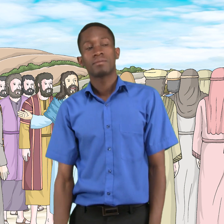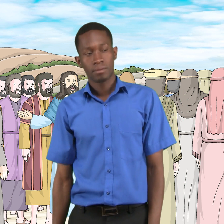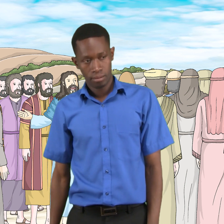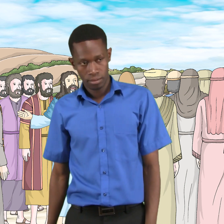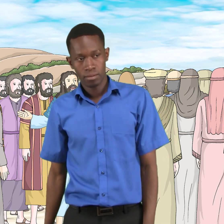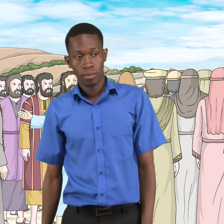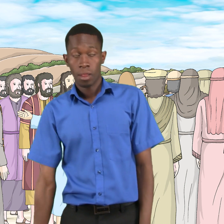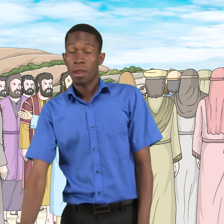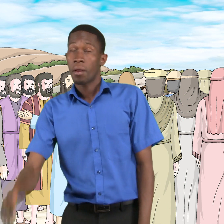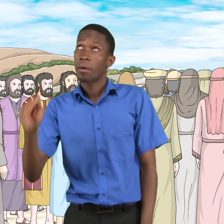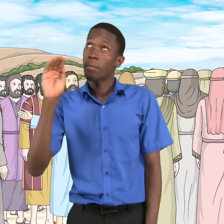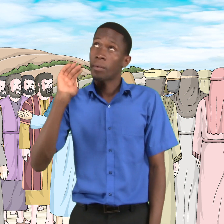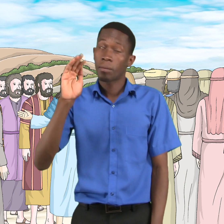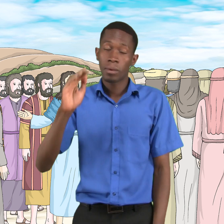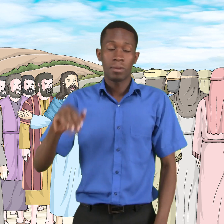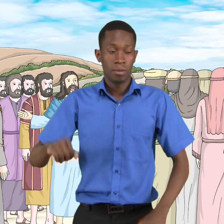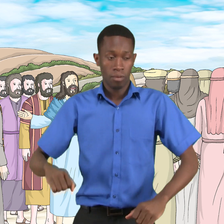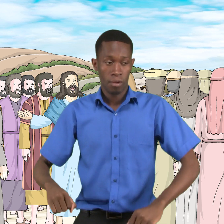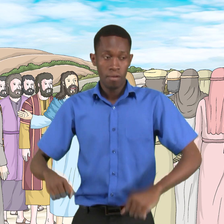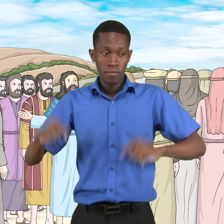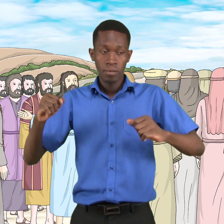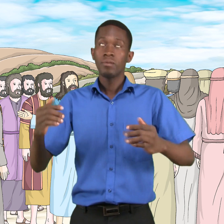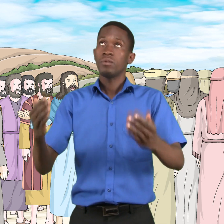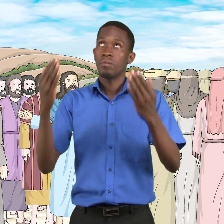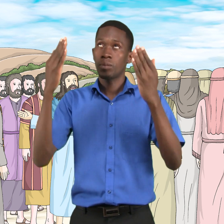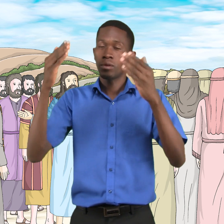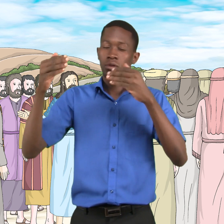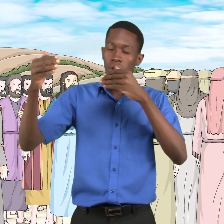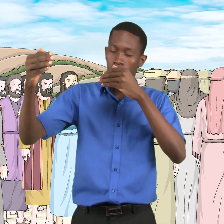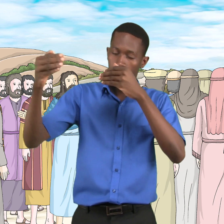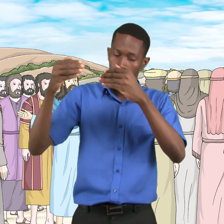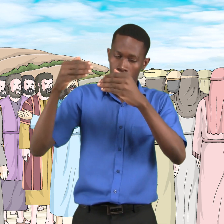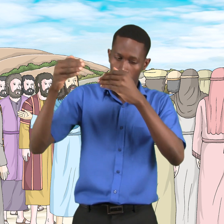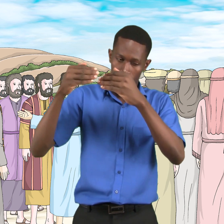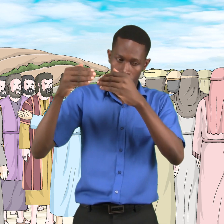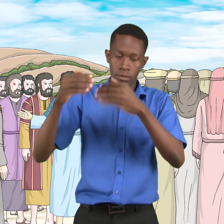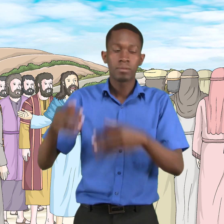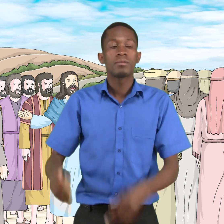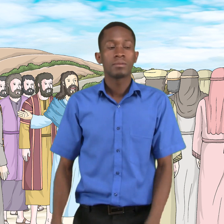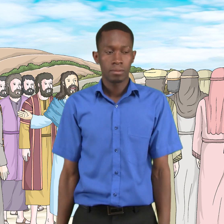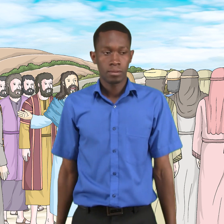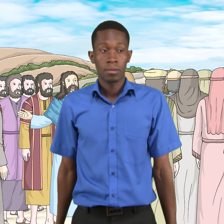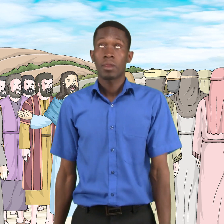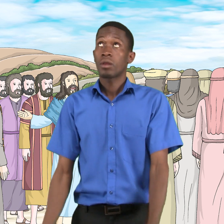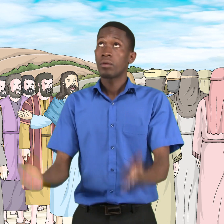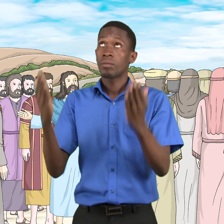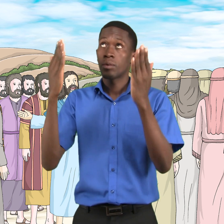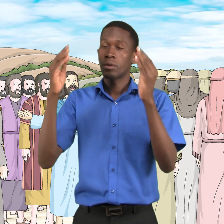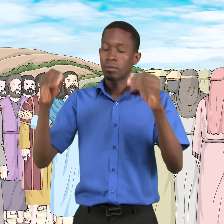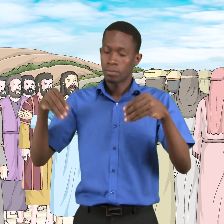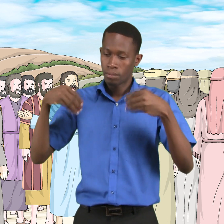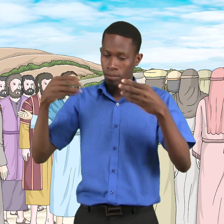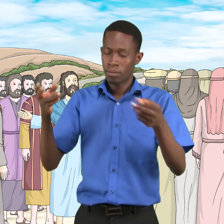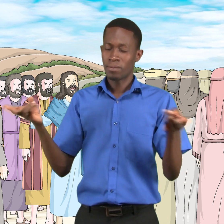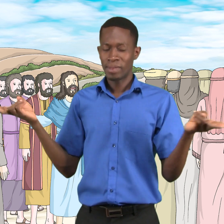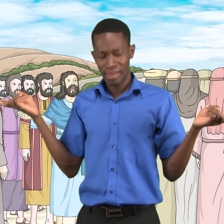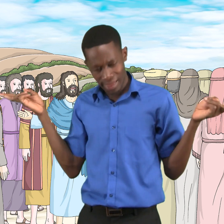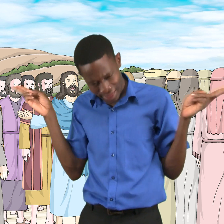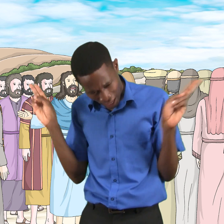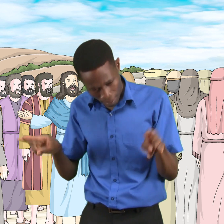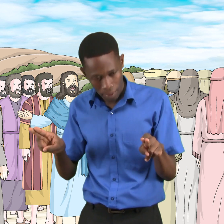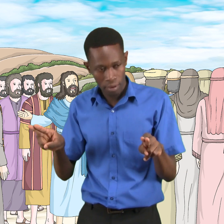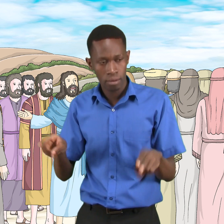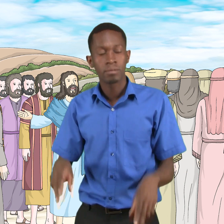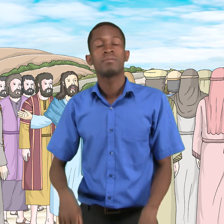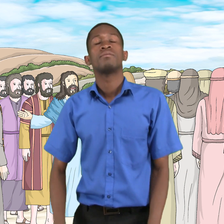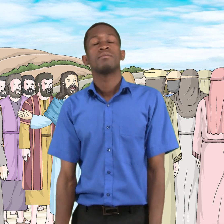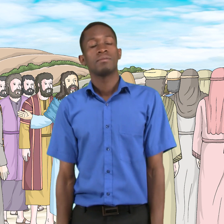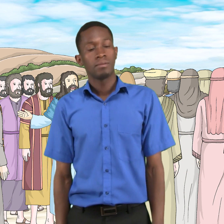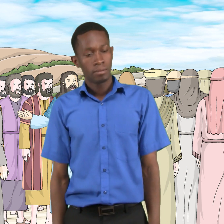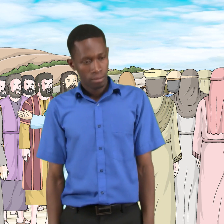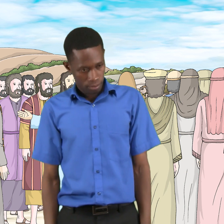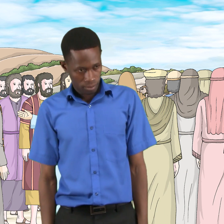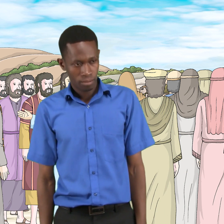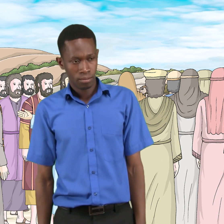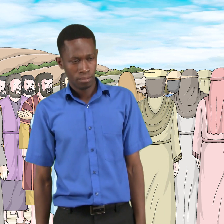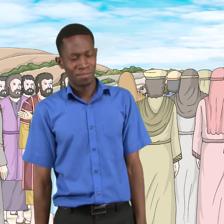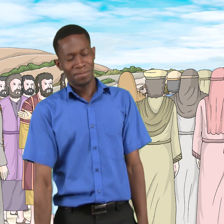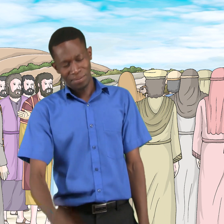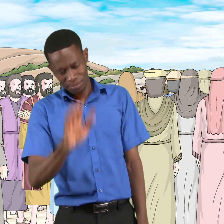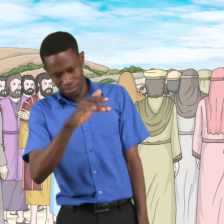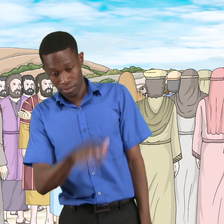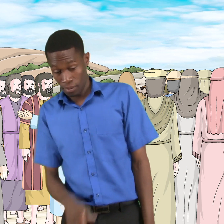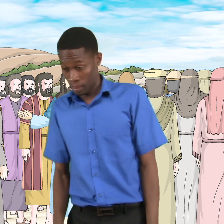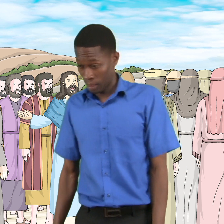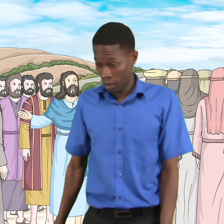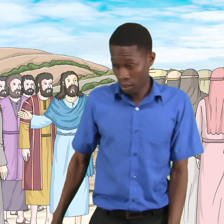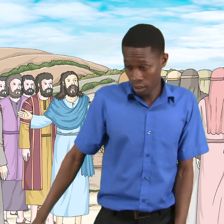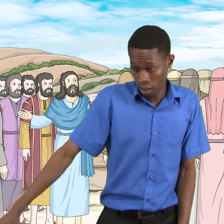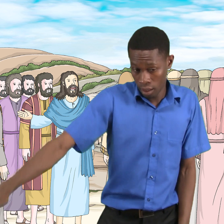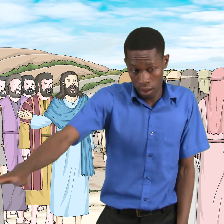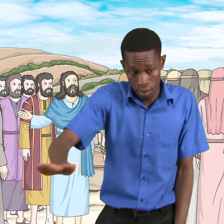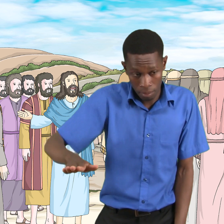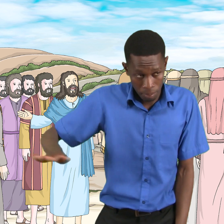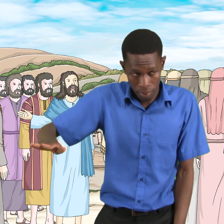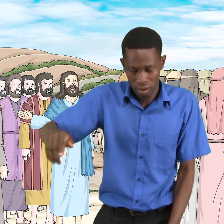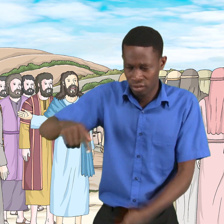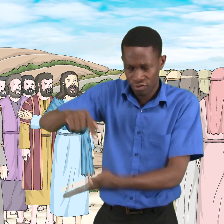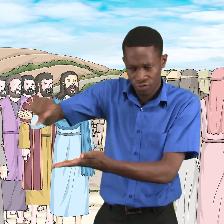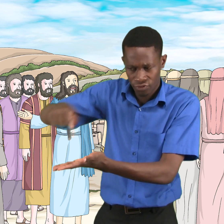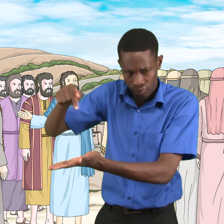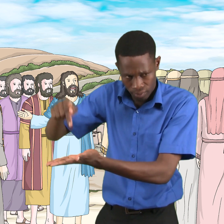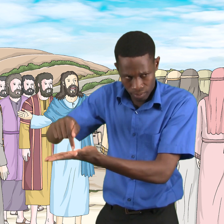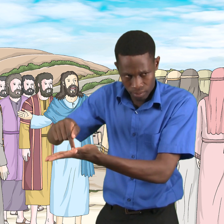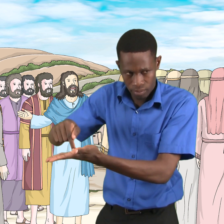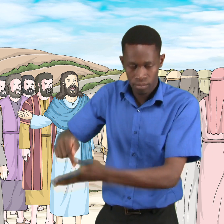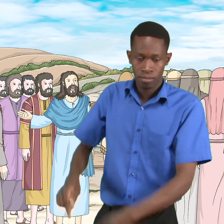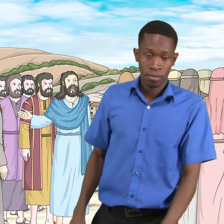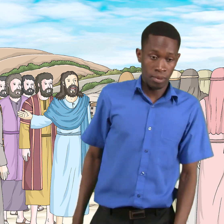Yet be sure of this: The kingdom of God is near.’